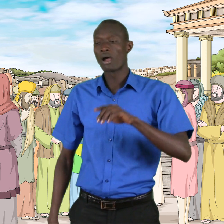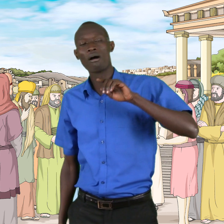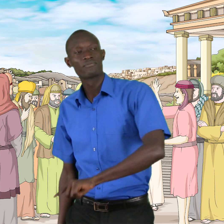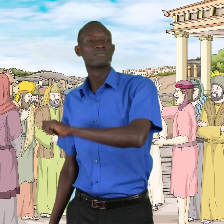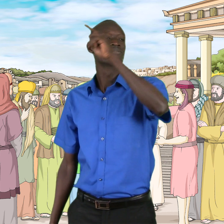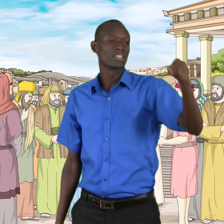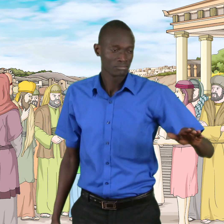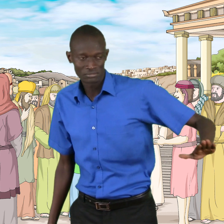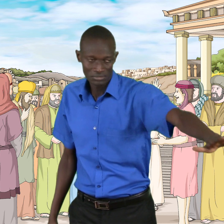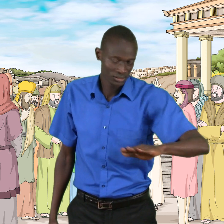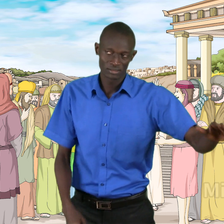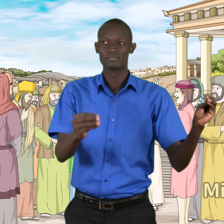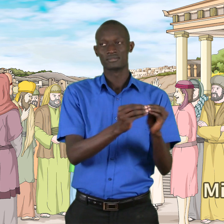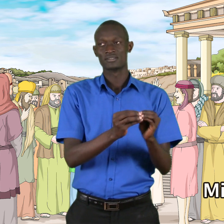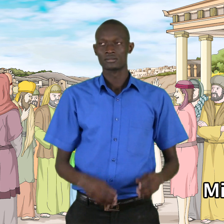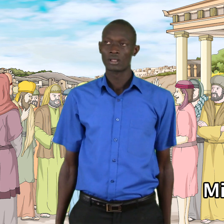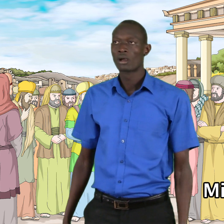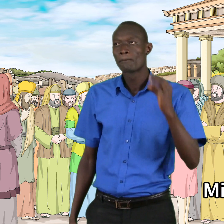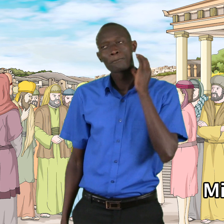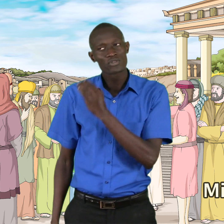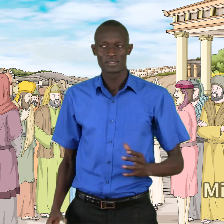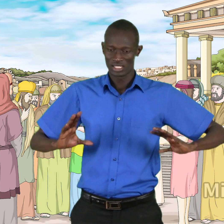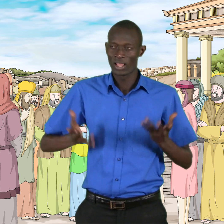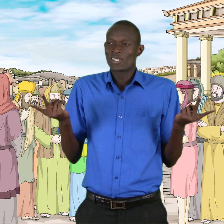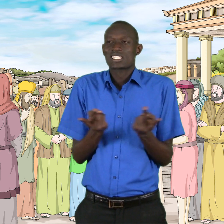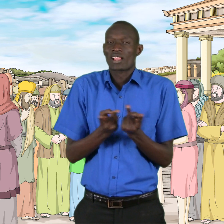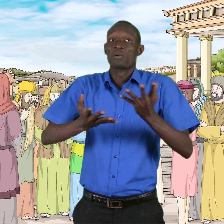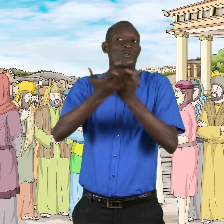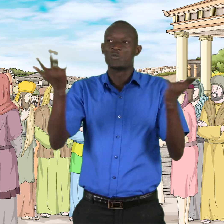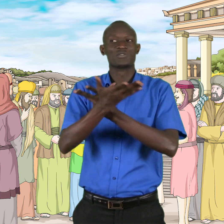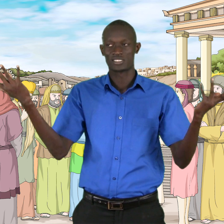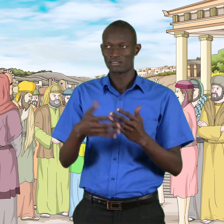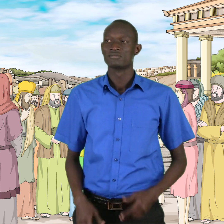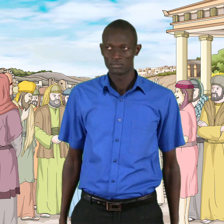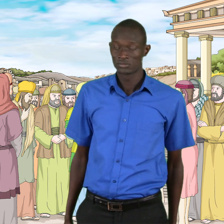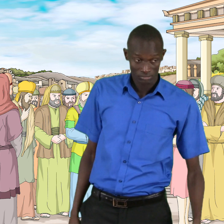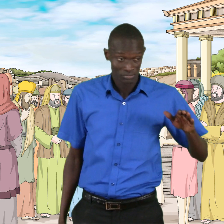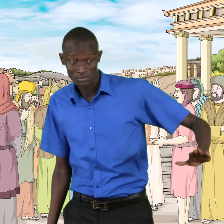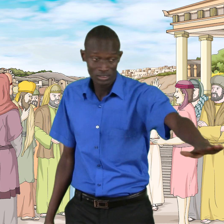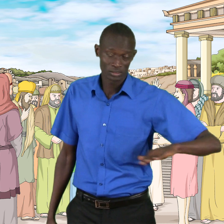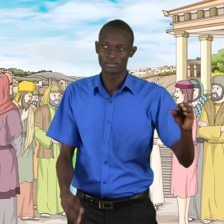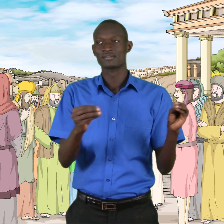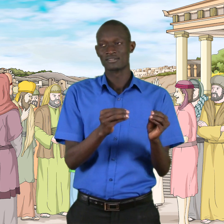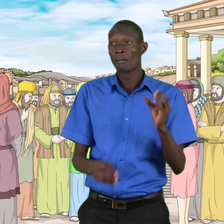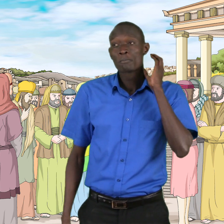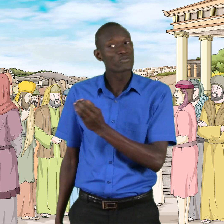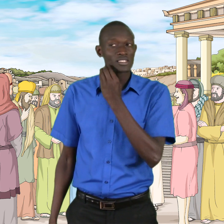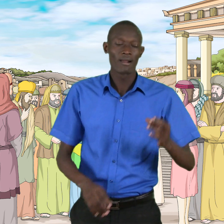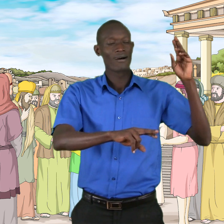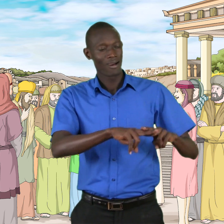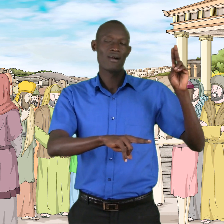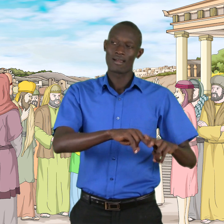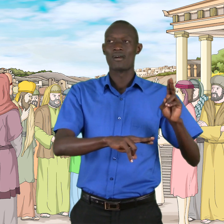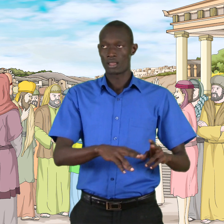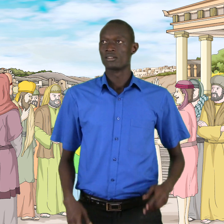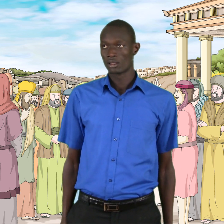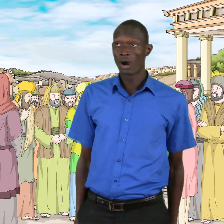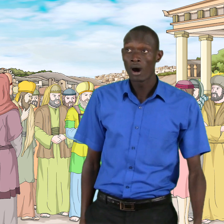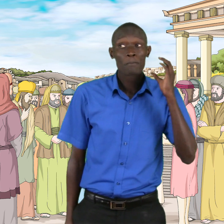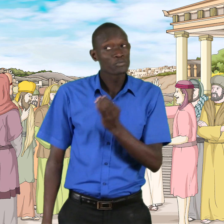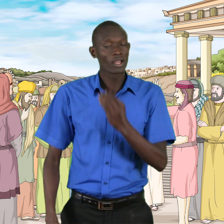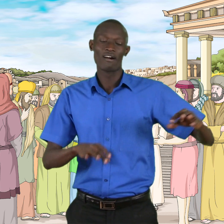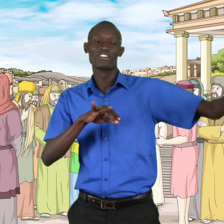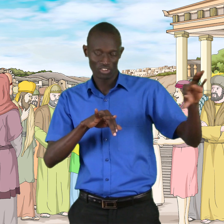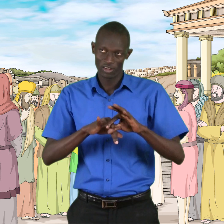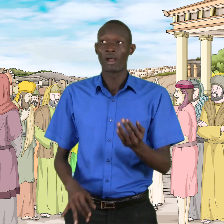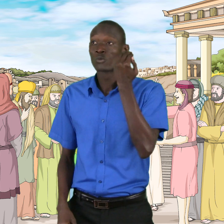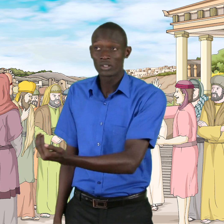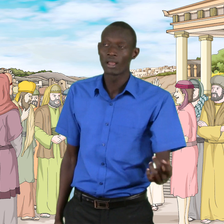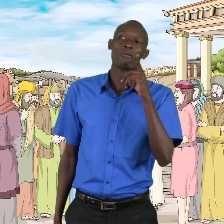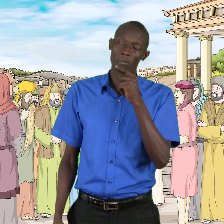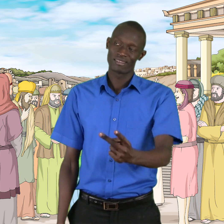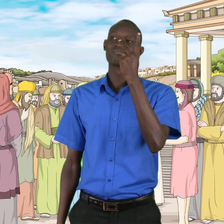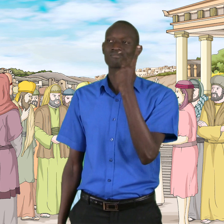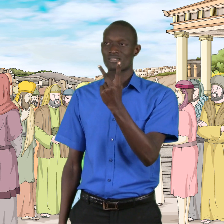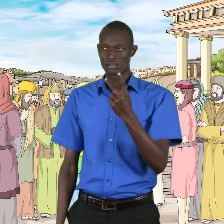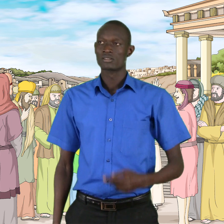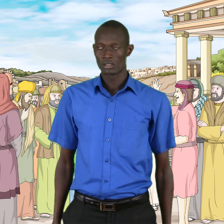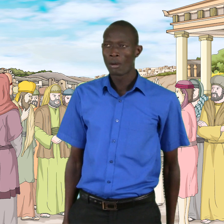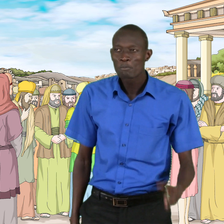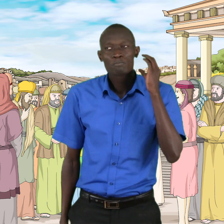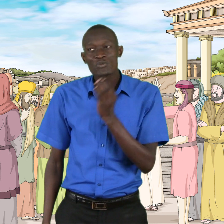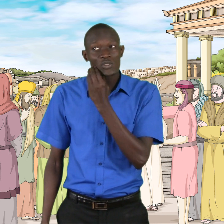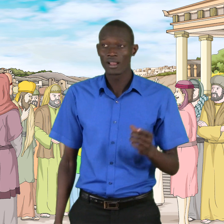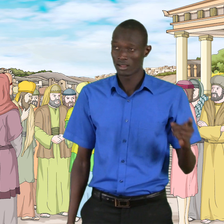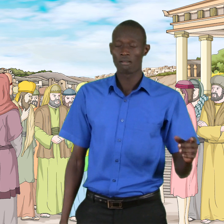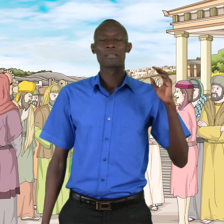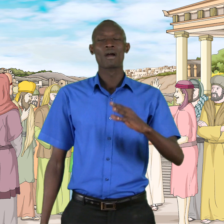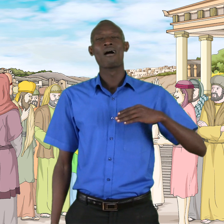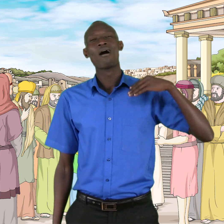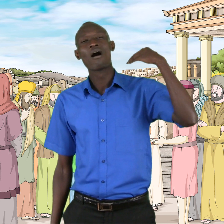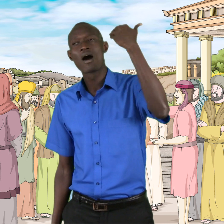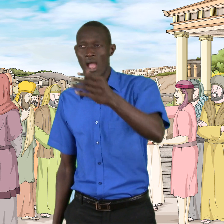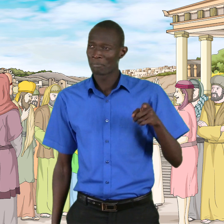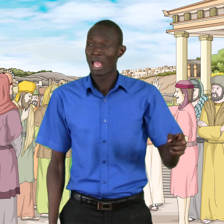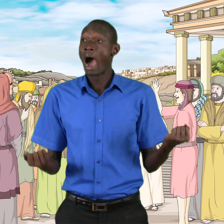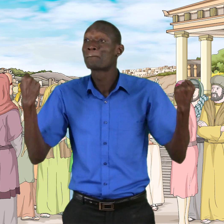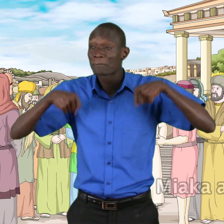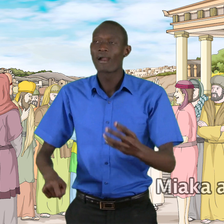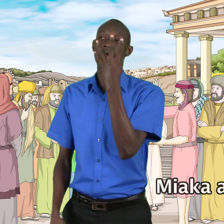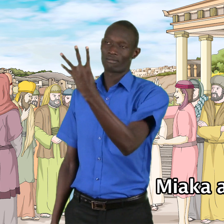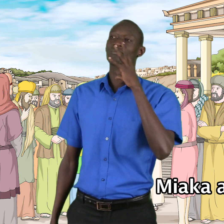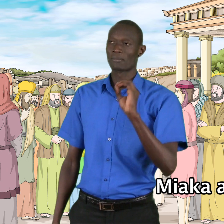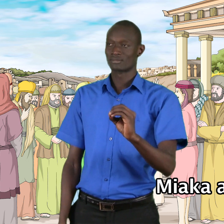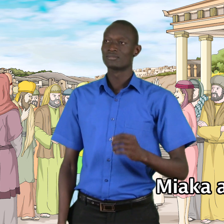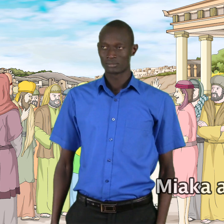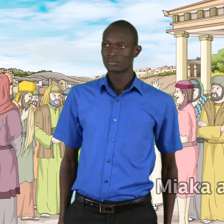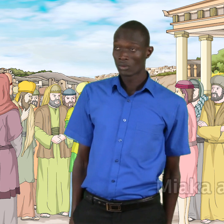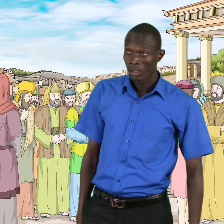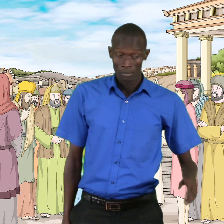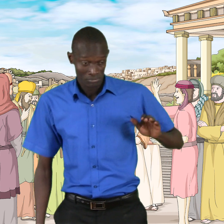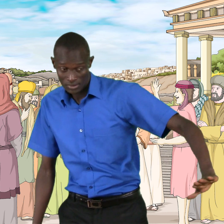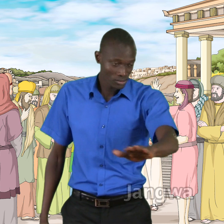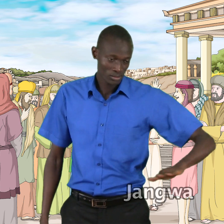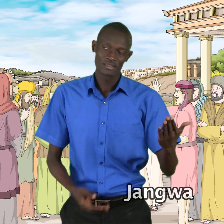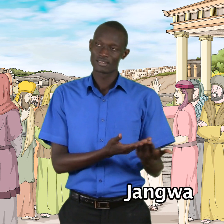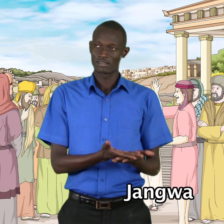At this remark, Moses fled to the land of Midian, where he lived as a foreigner and had two sons.